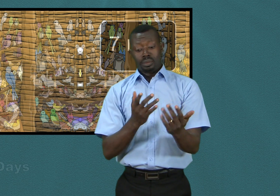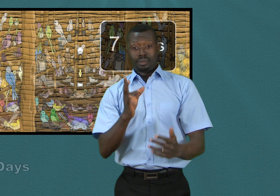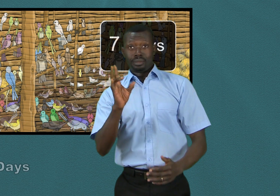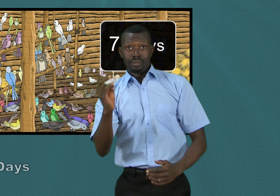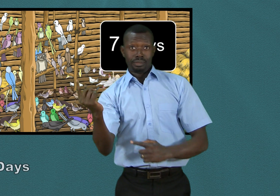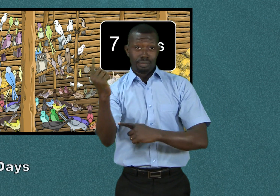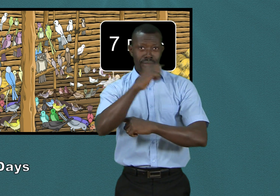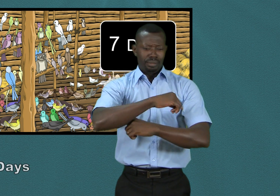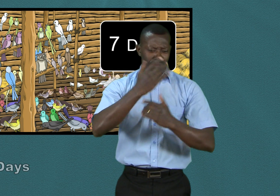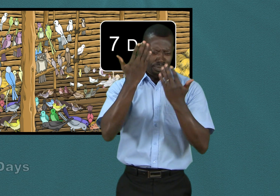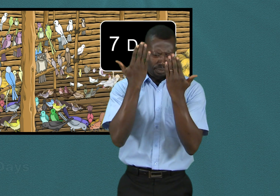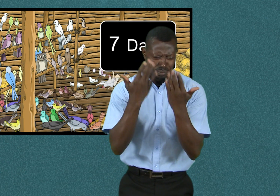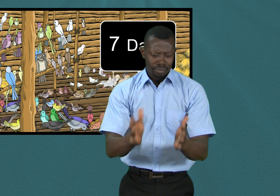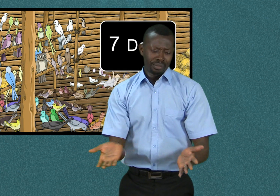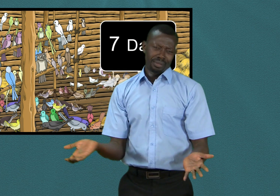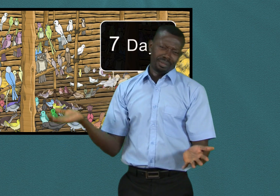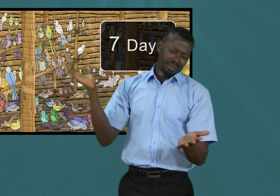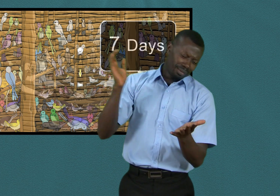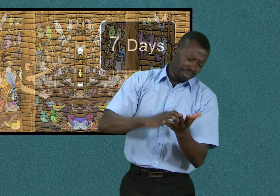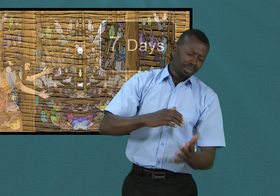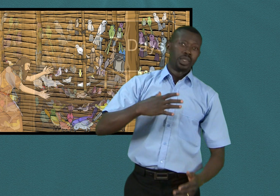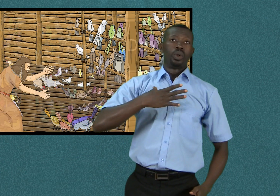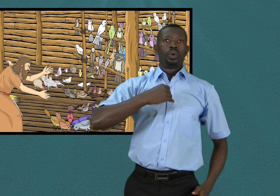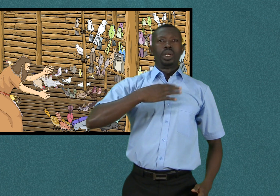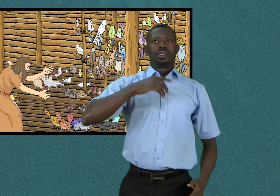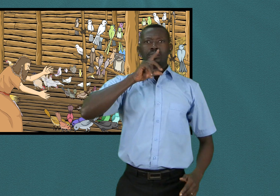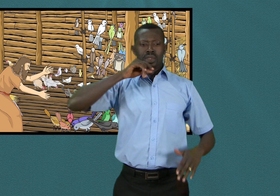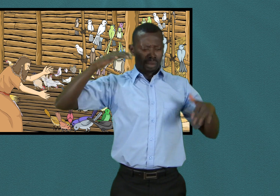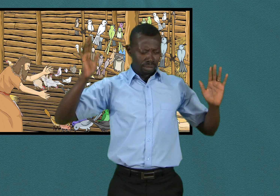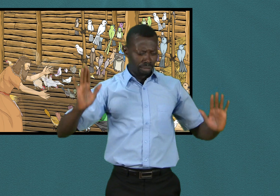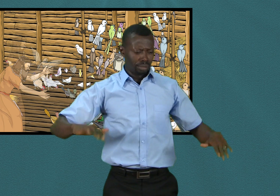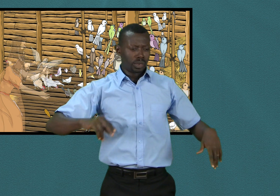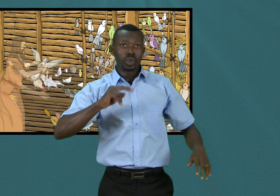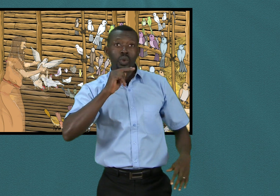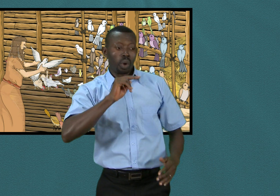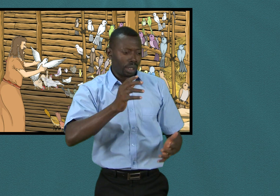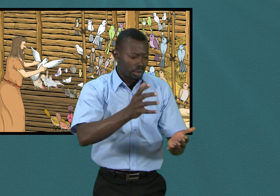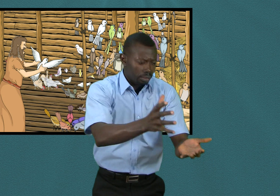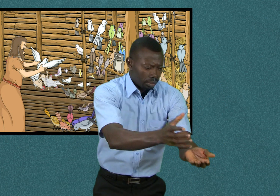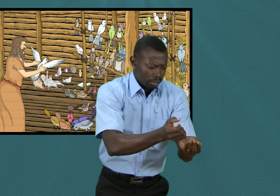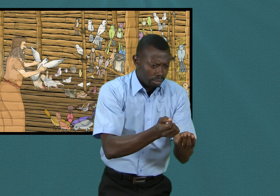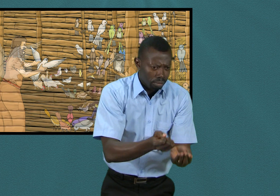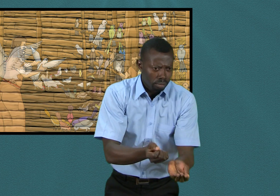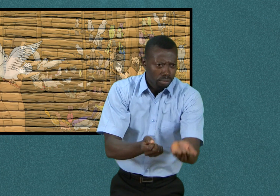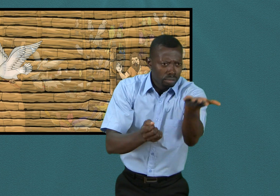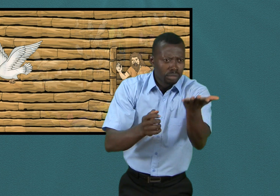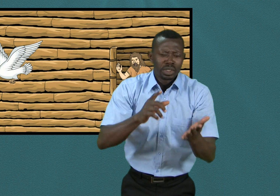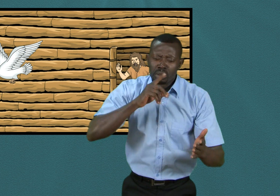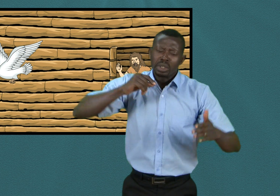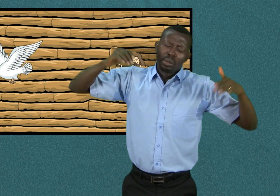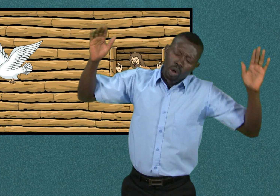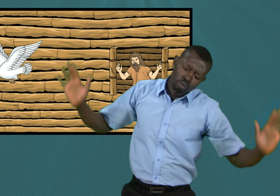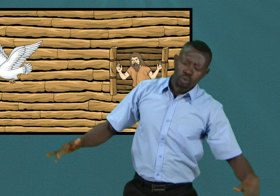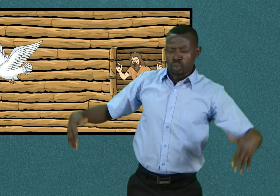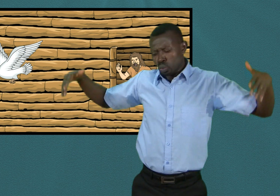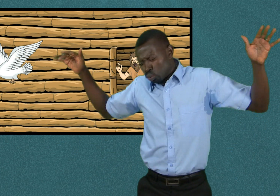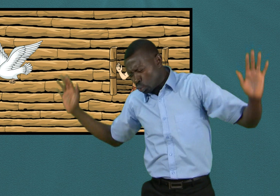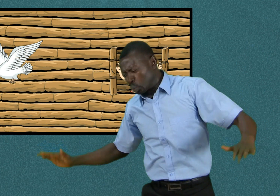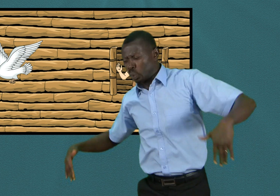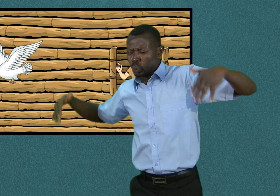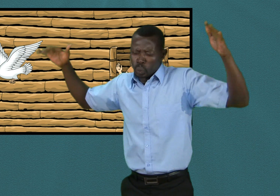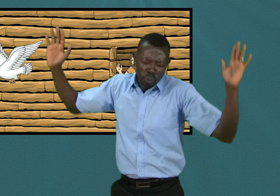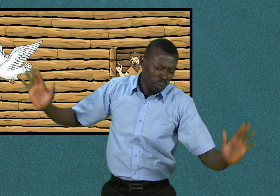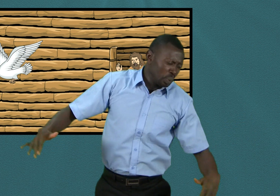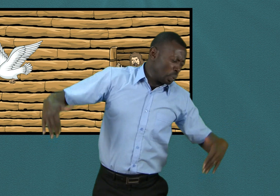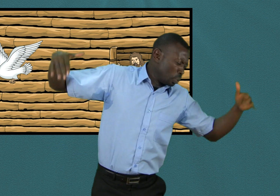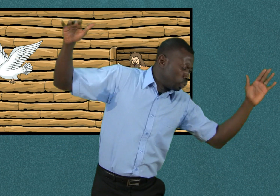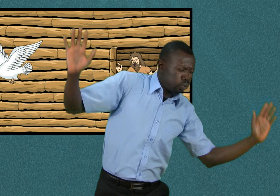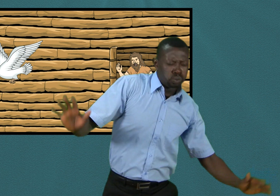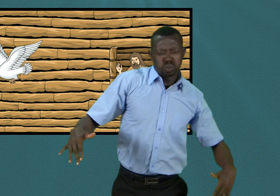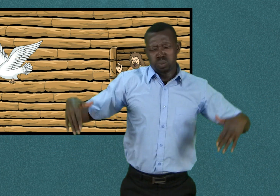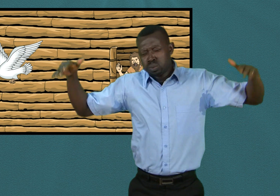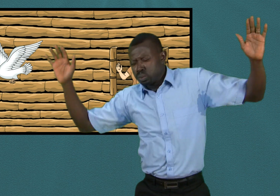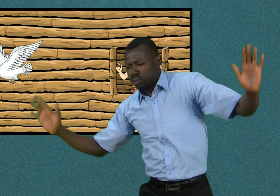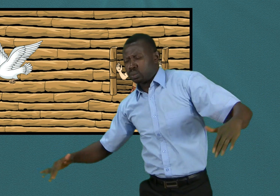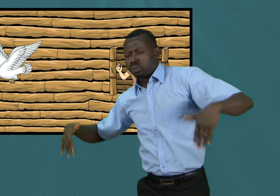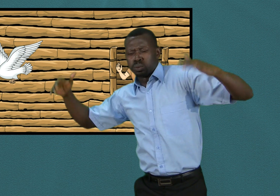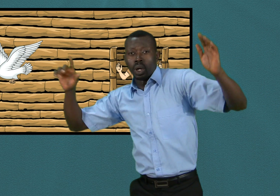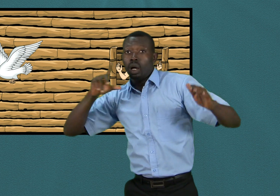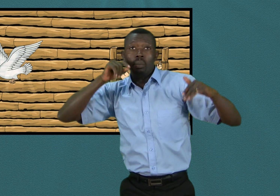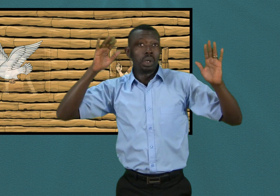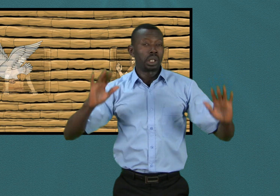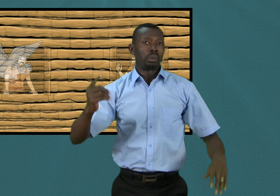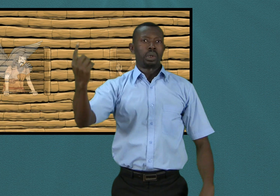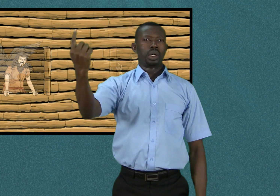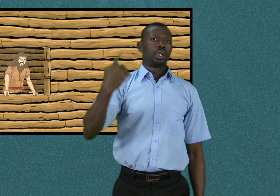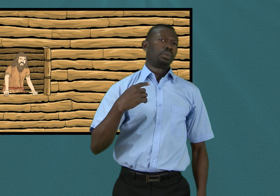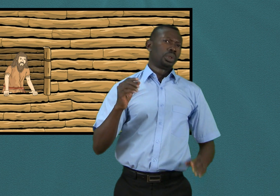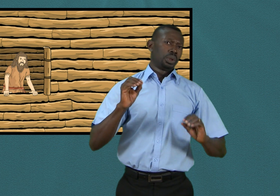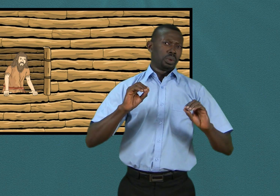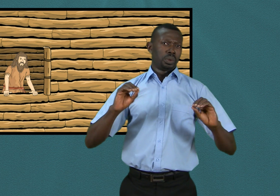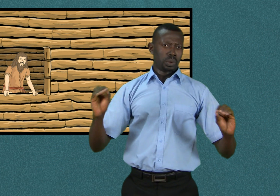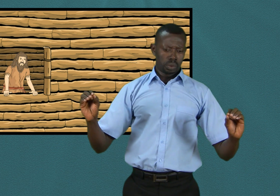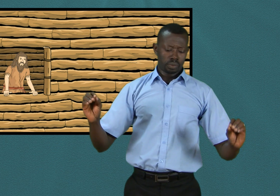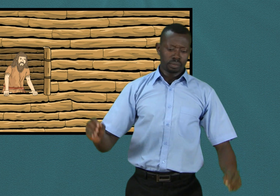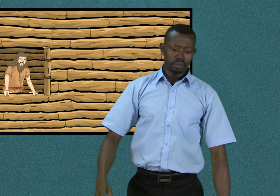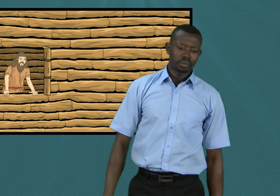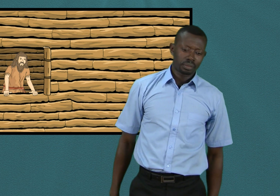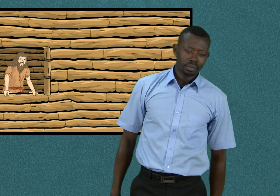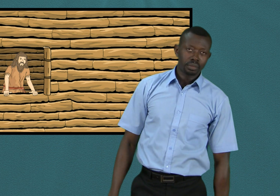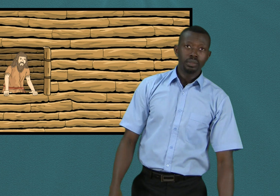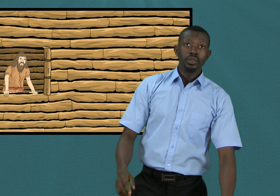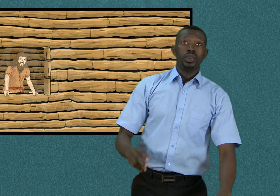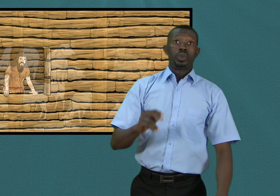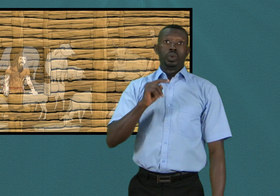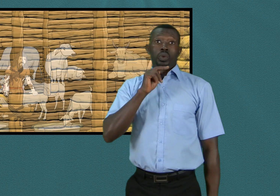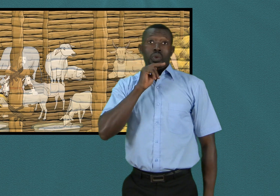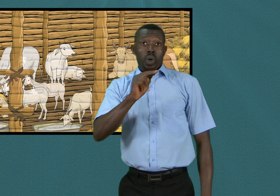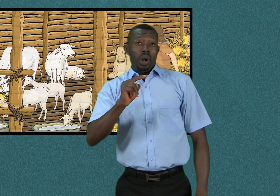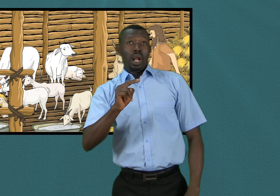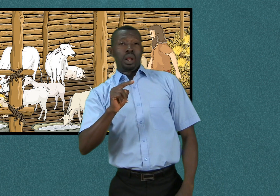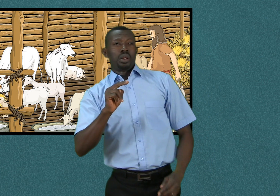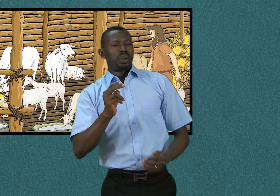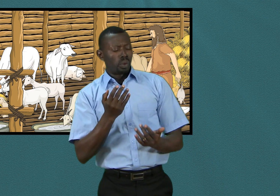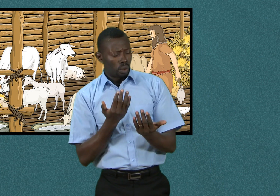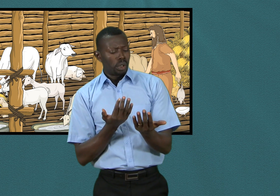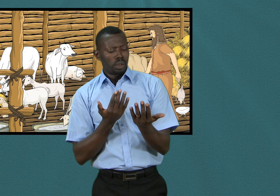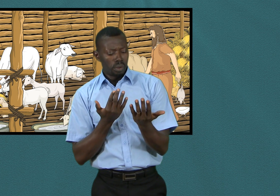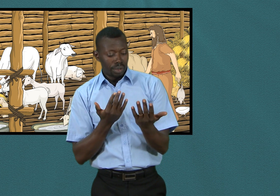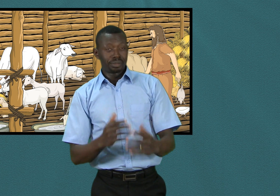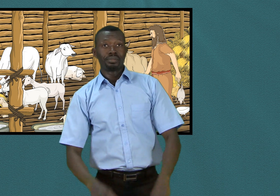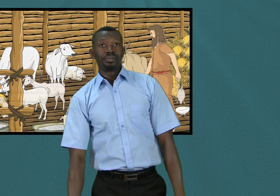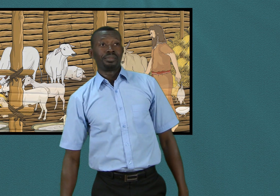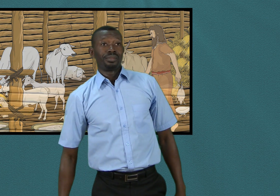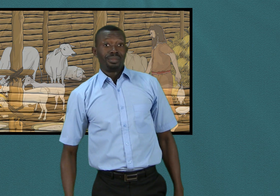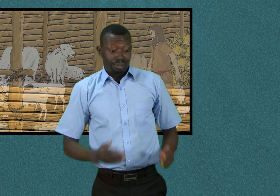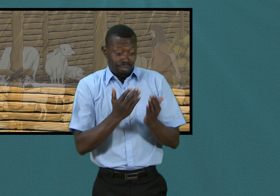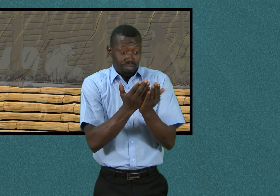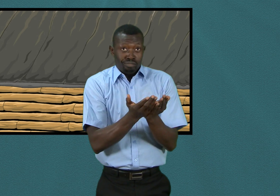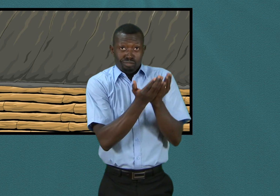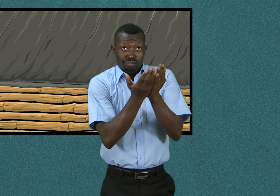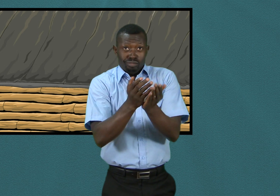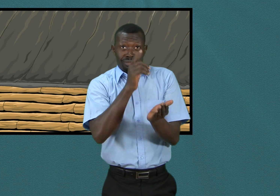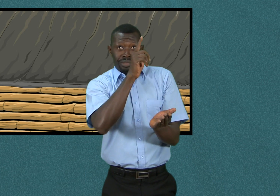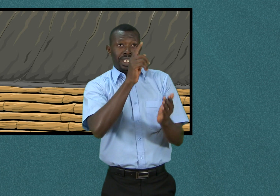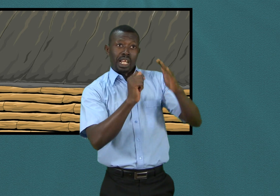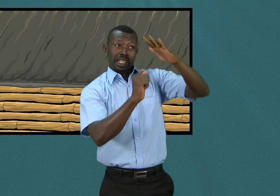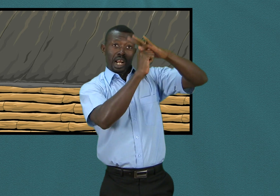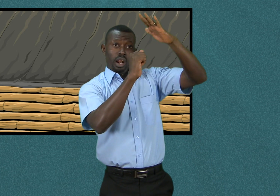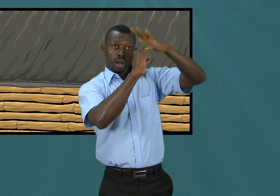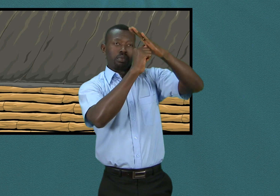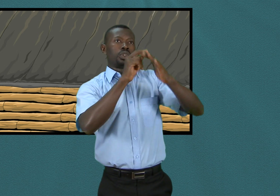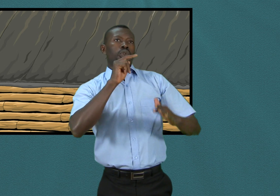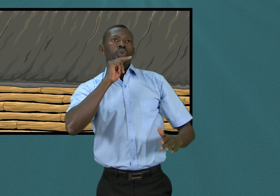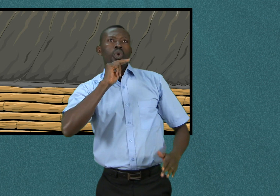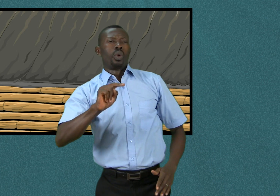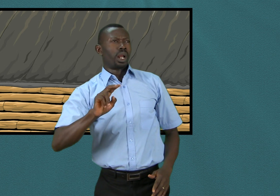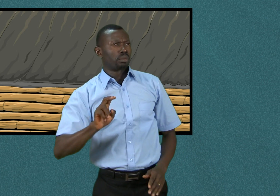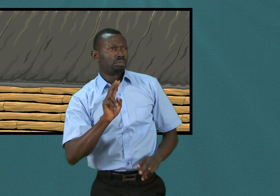And Noah waited seven more days and sent out the dove again, but this time she did not return to him. In Noah’s six hundred and first year, on the first day of the first month, the waters had dried up from the earth.